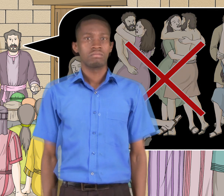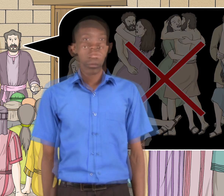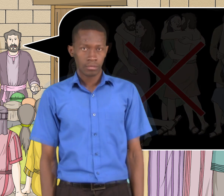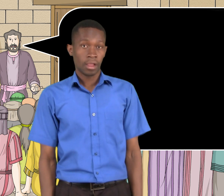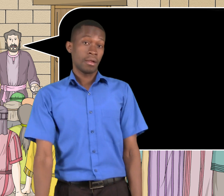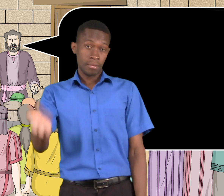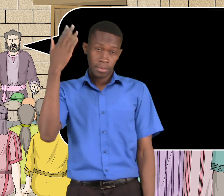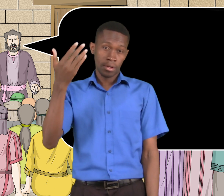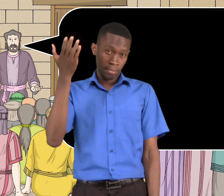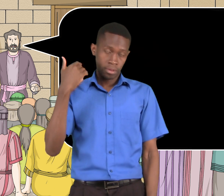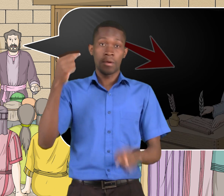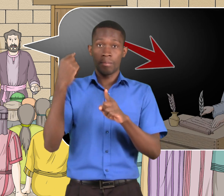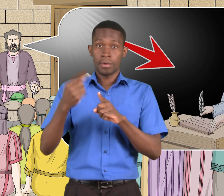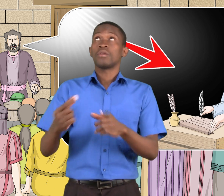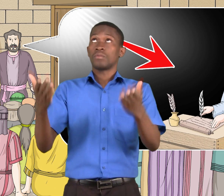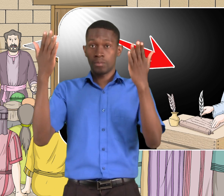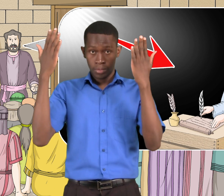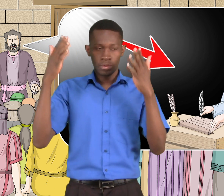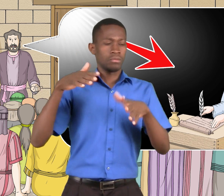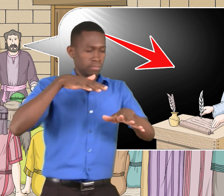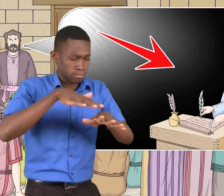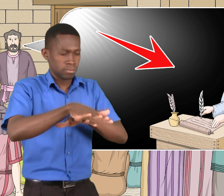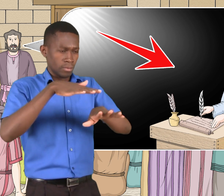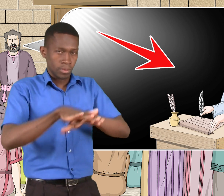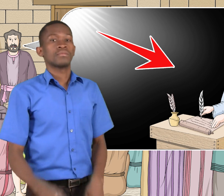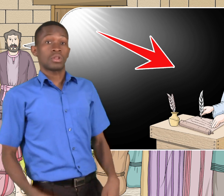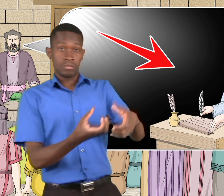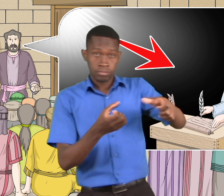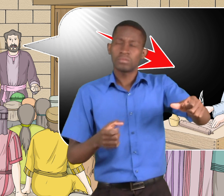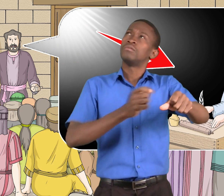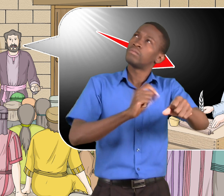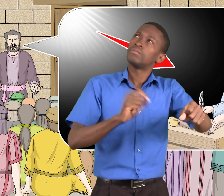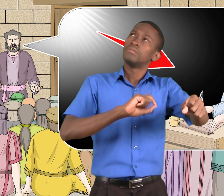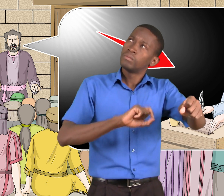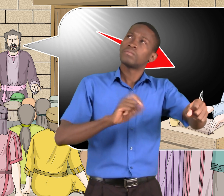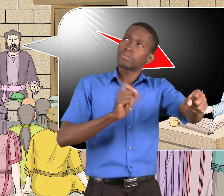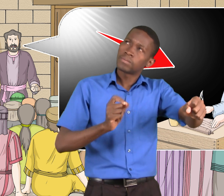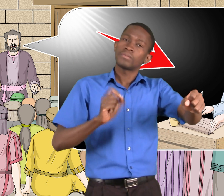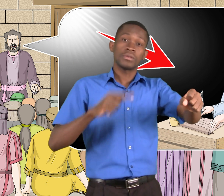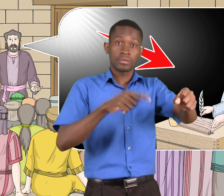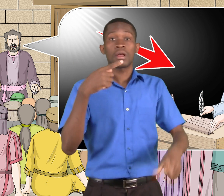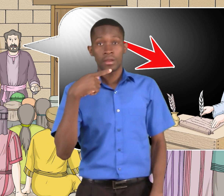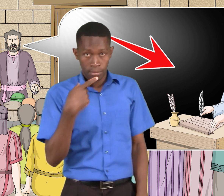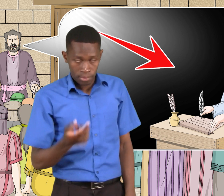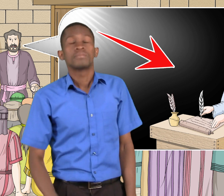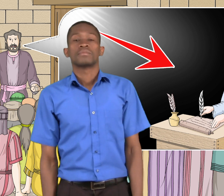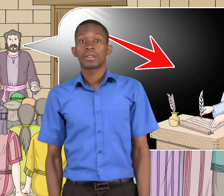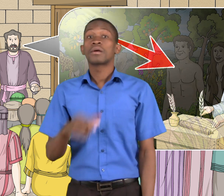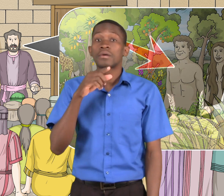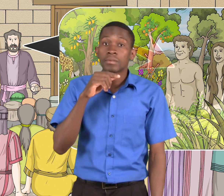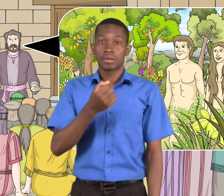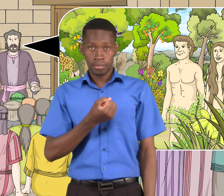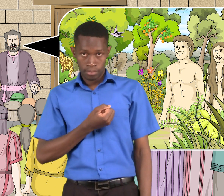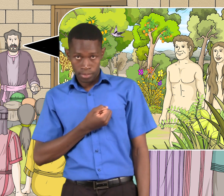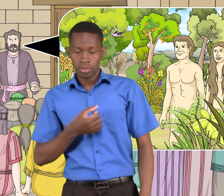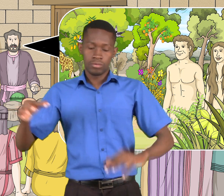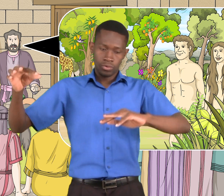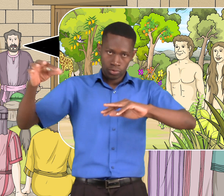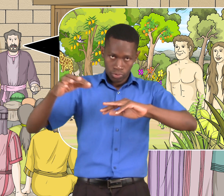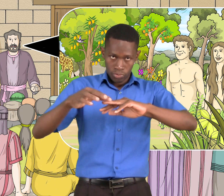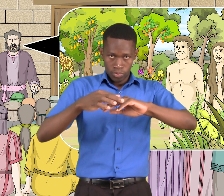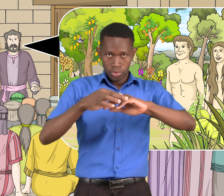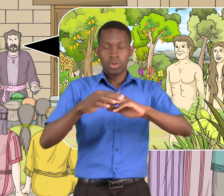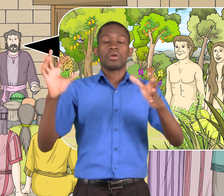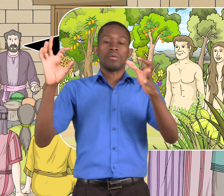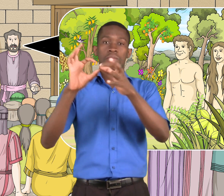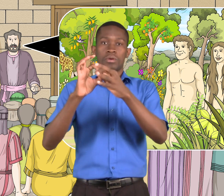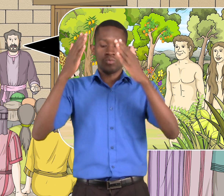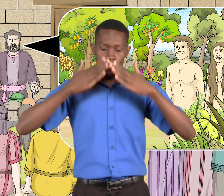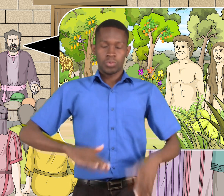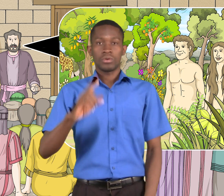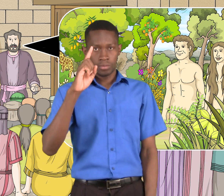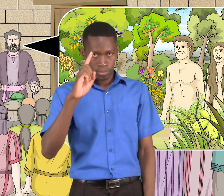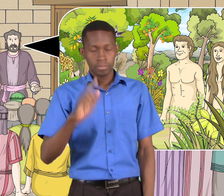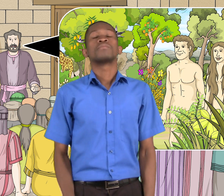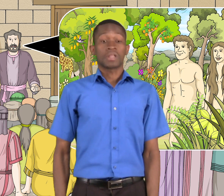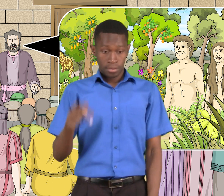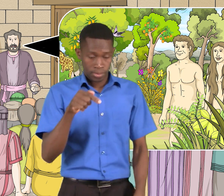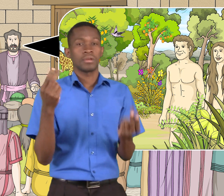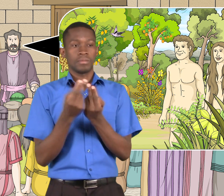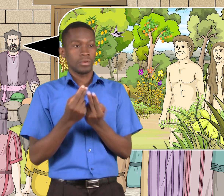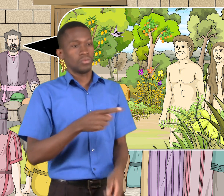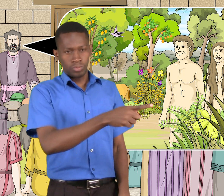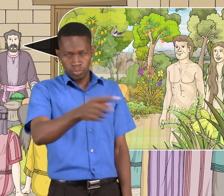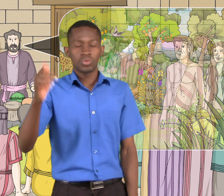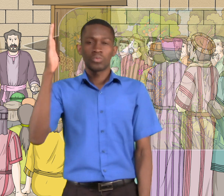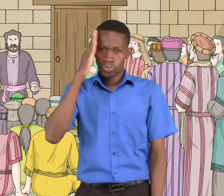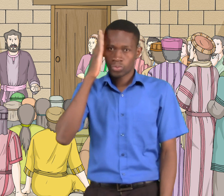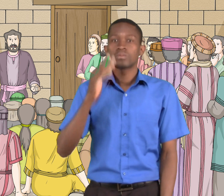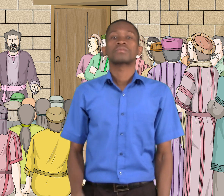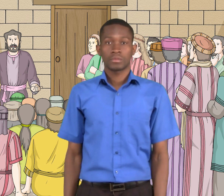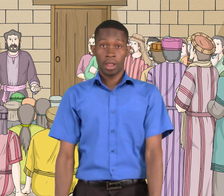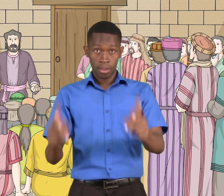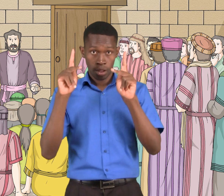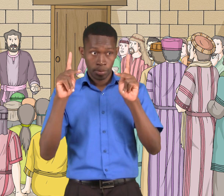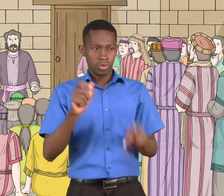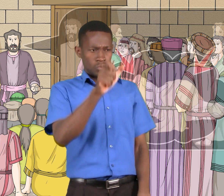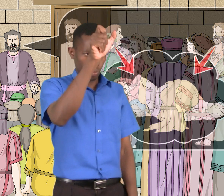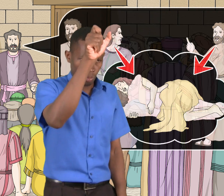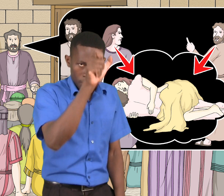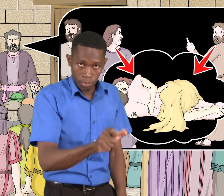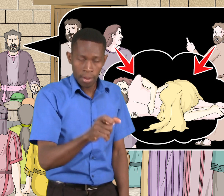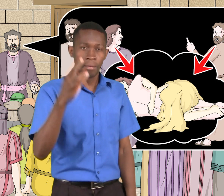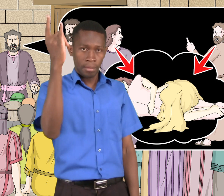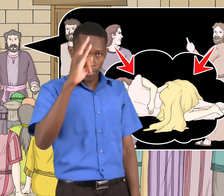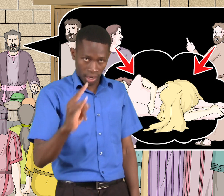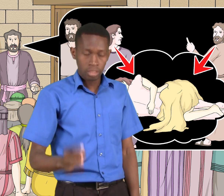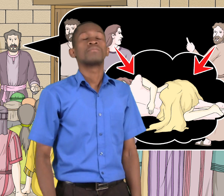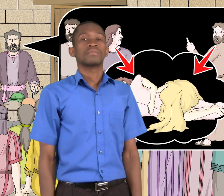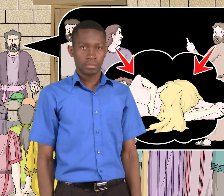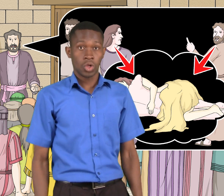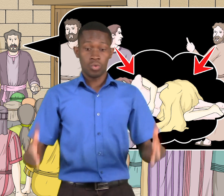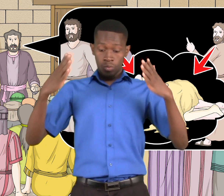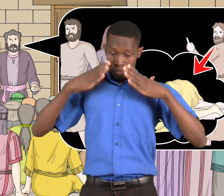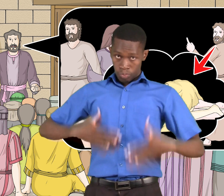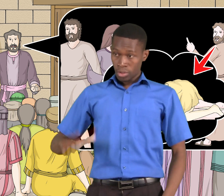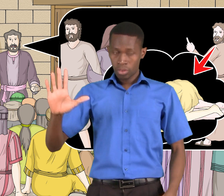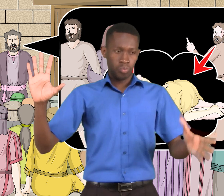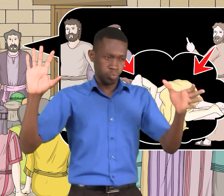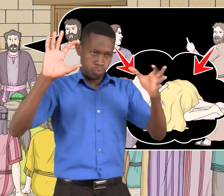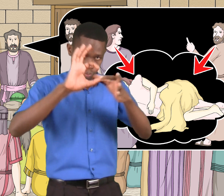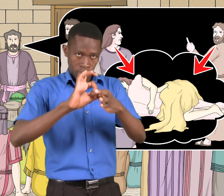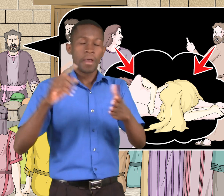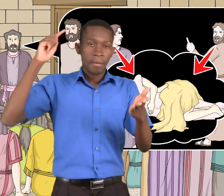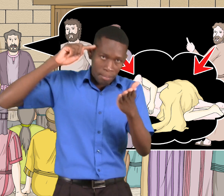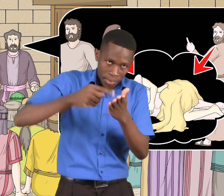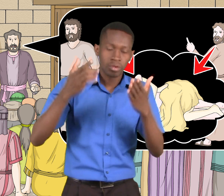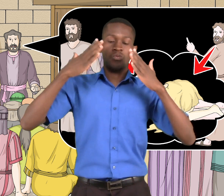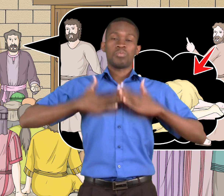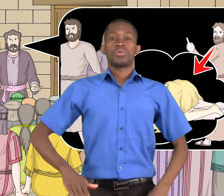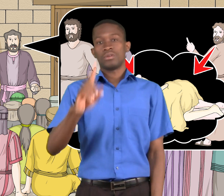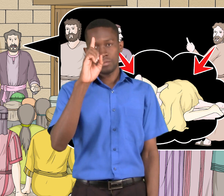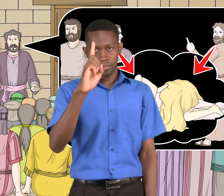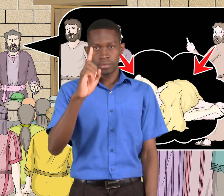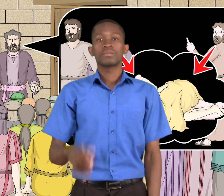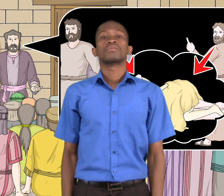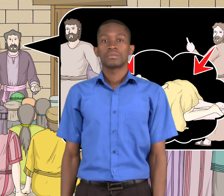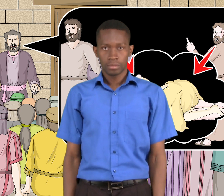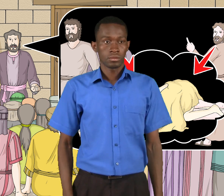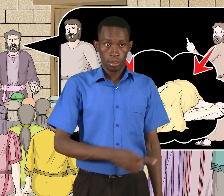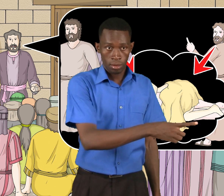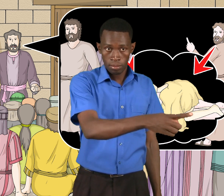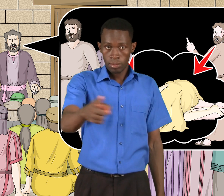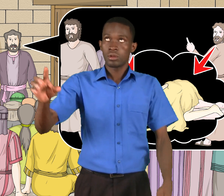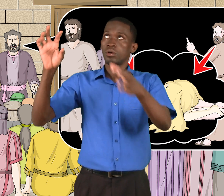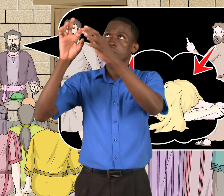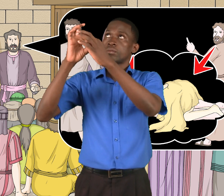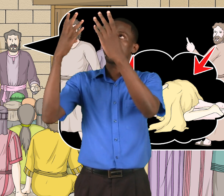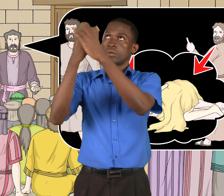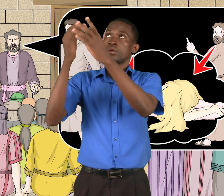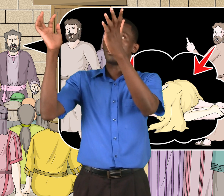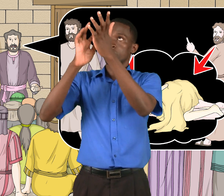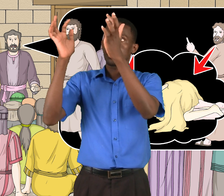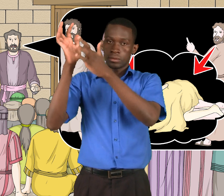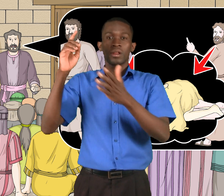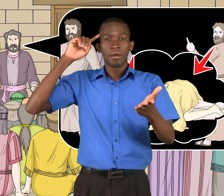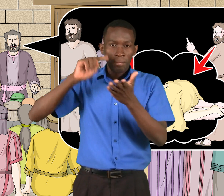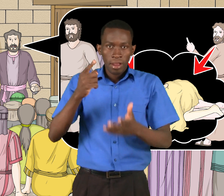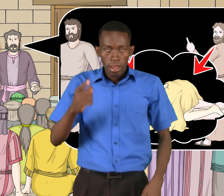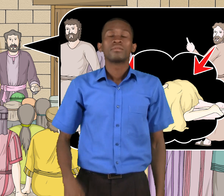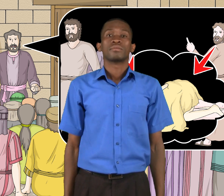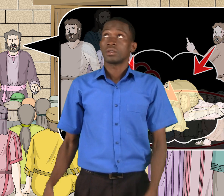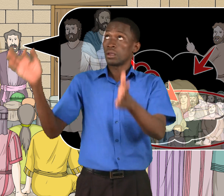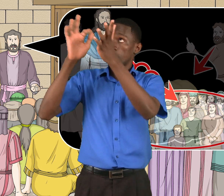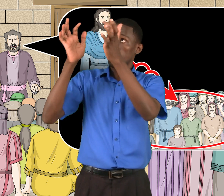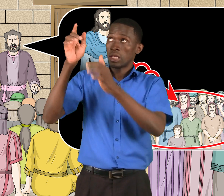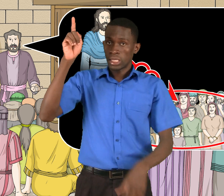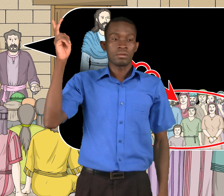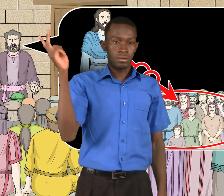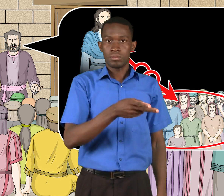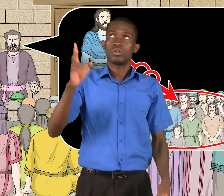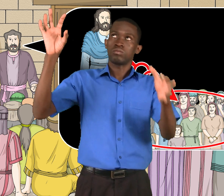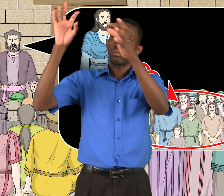For it is said, “The two will become one flesh.”